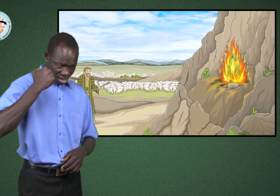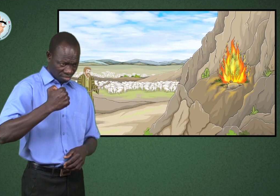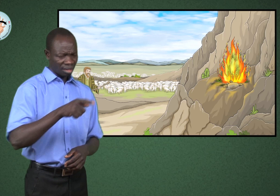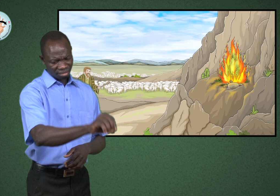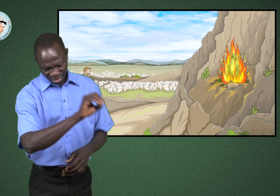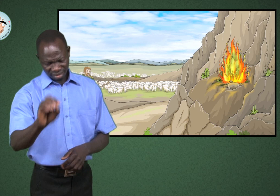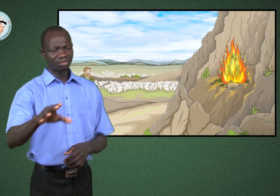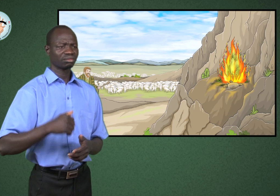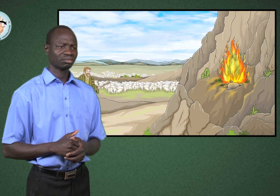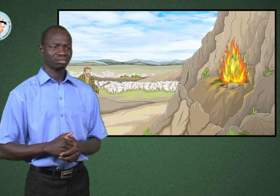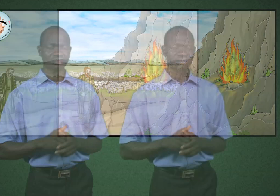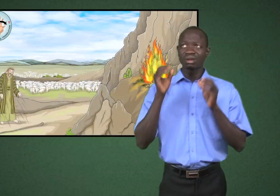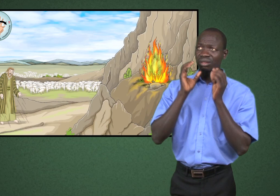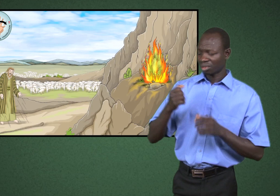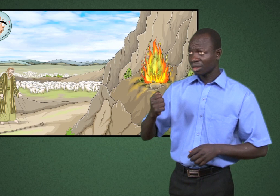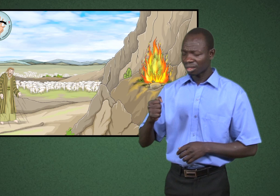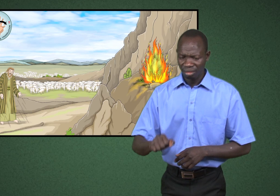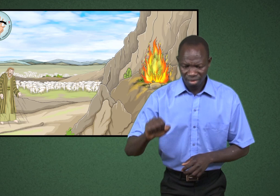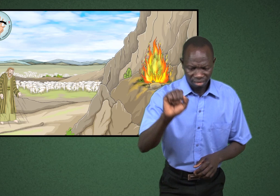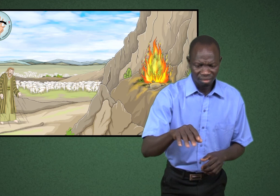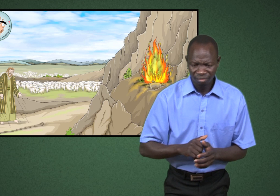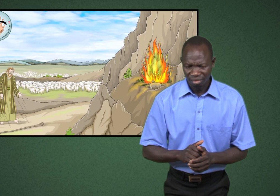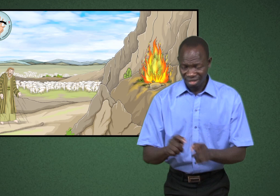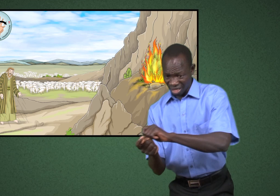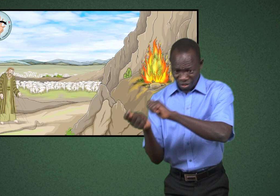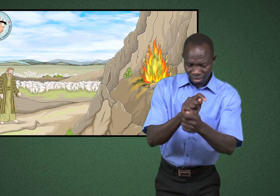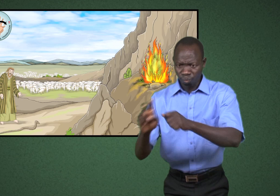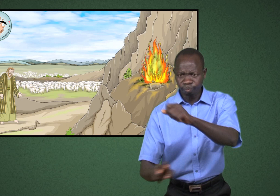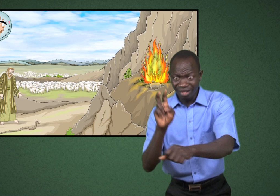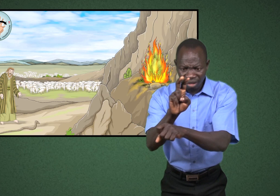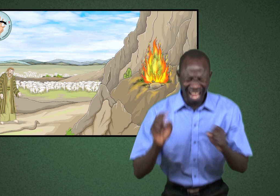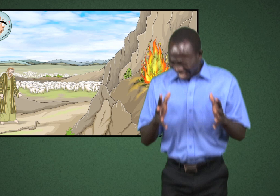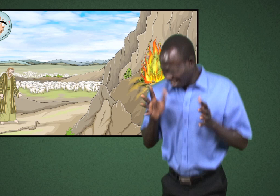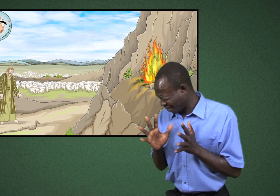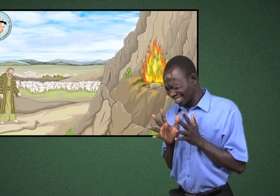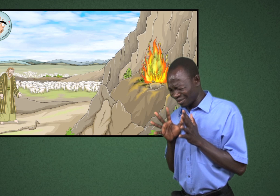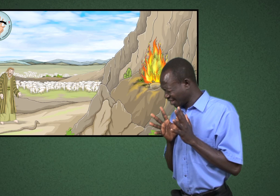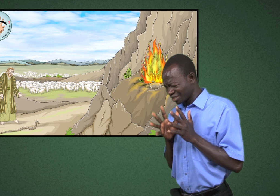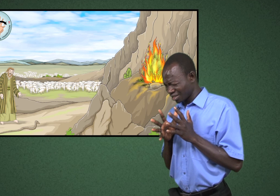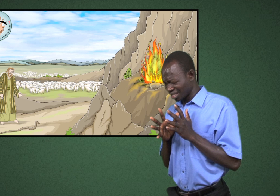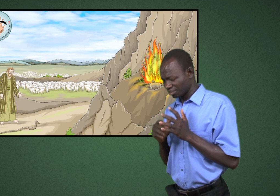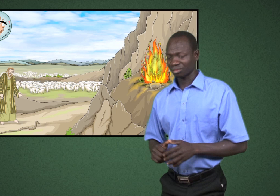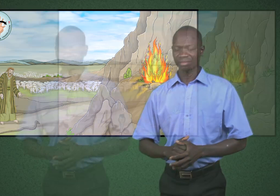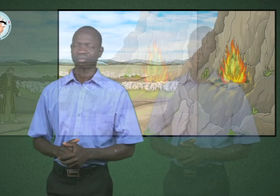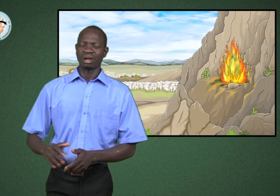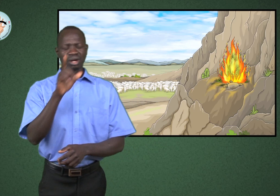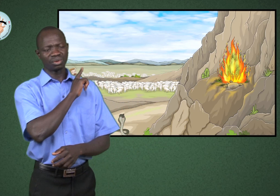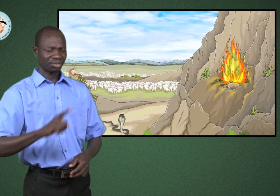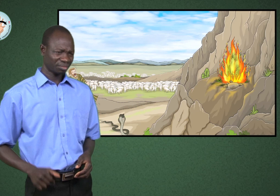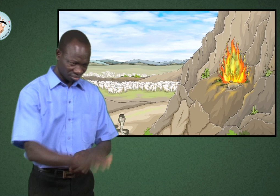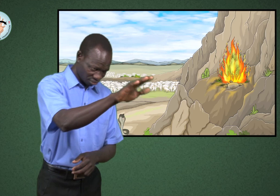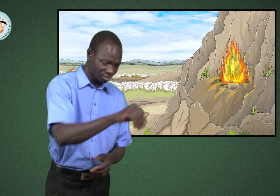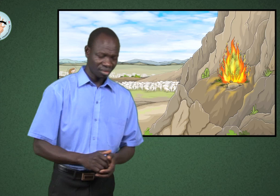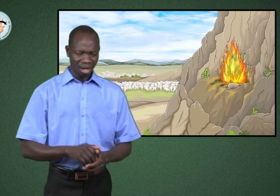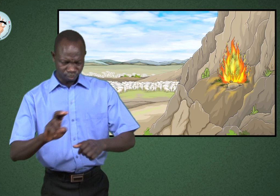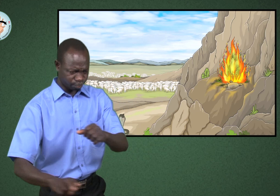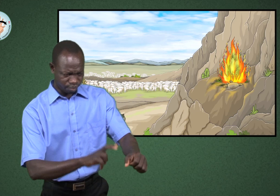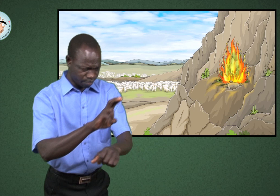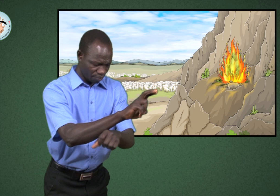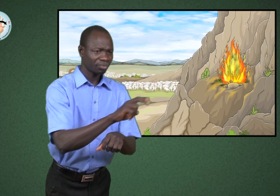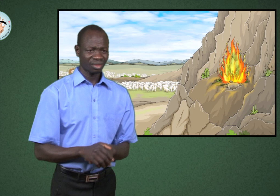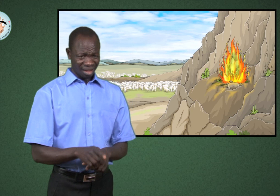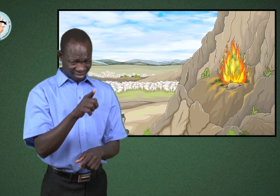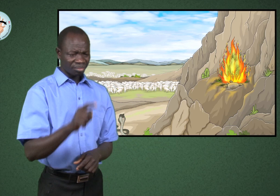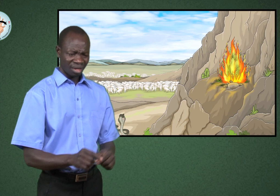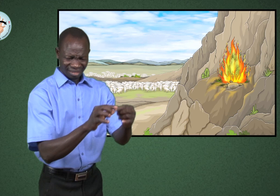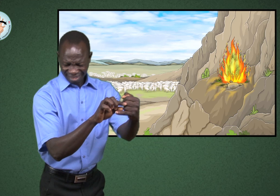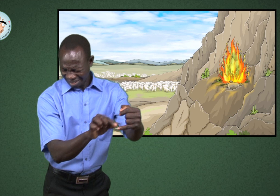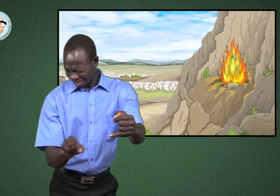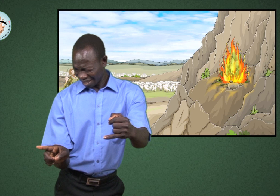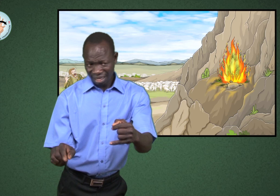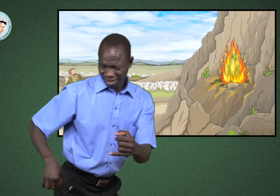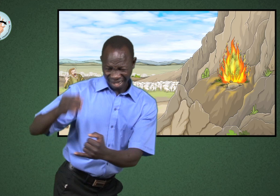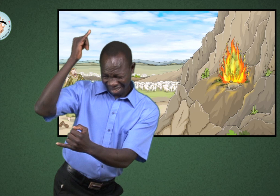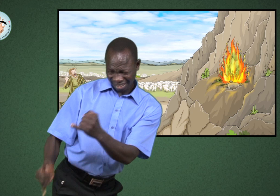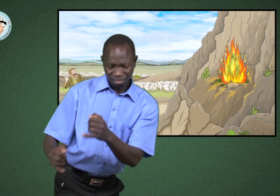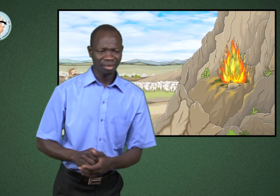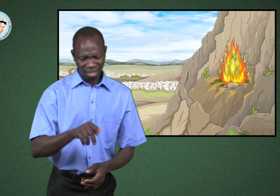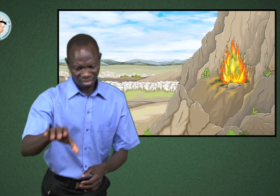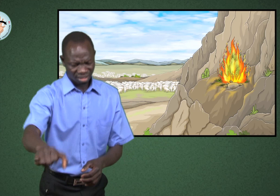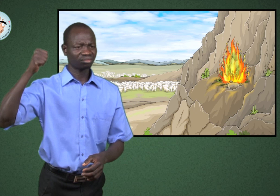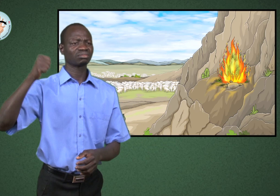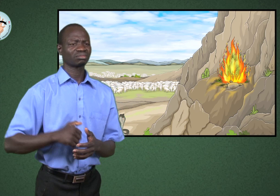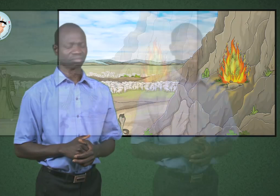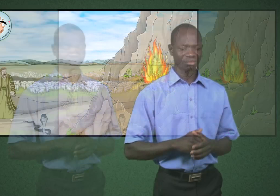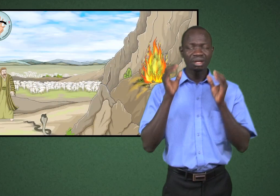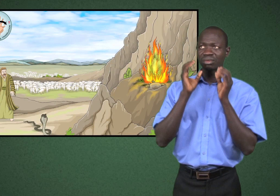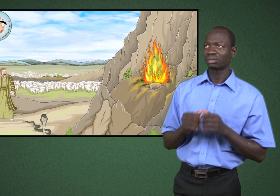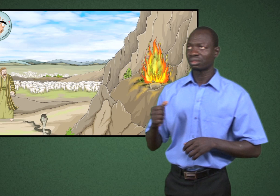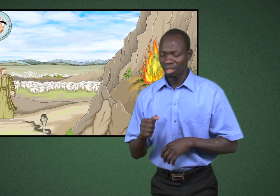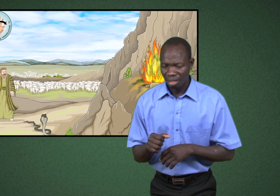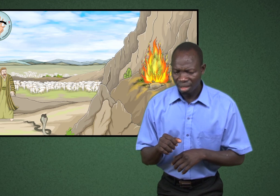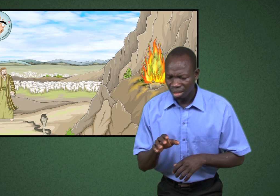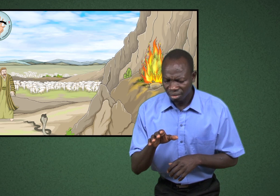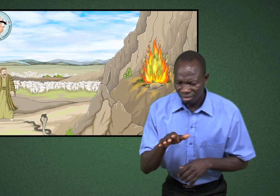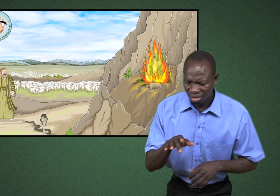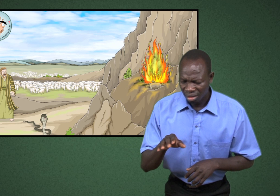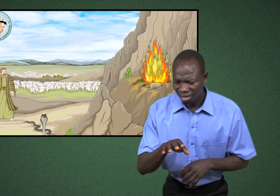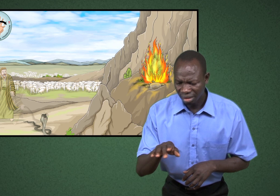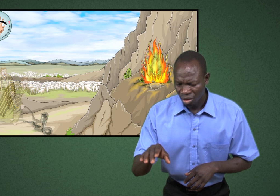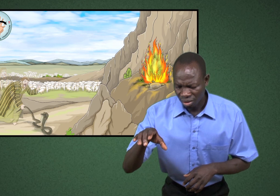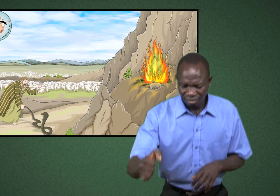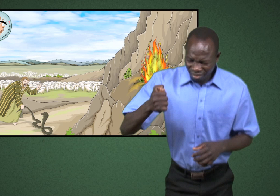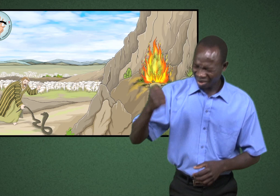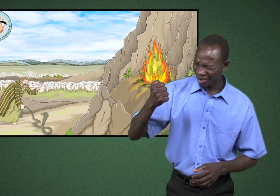So Moses threw it on the ground, and it became a snake, and he ran from it.